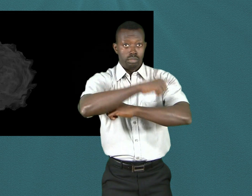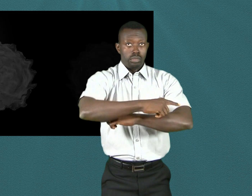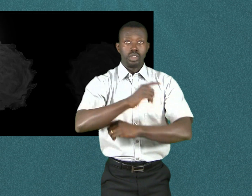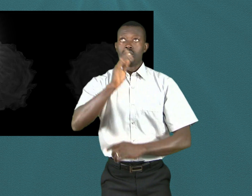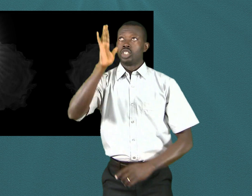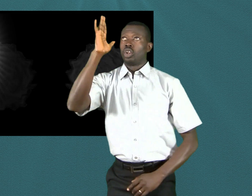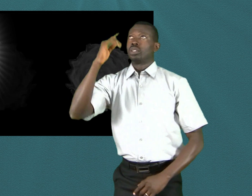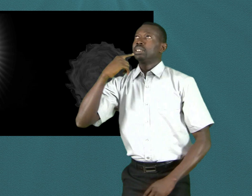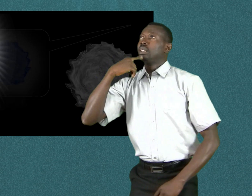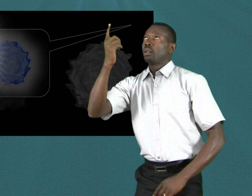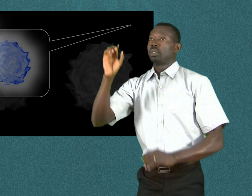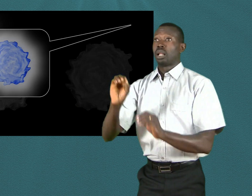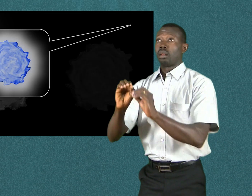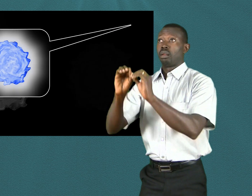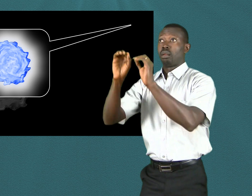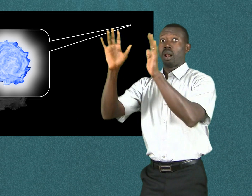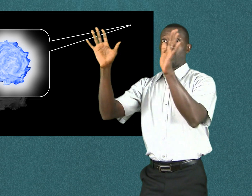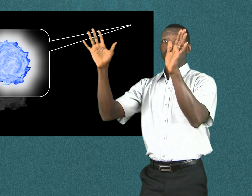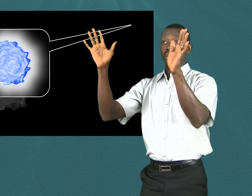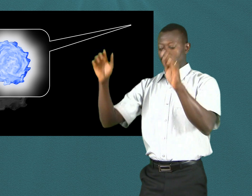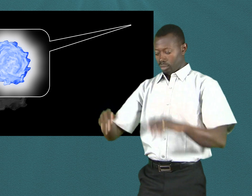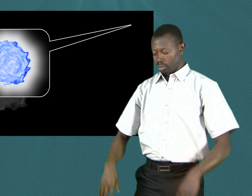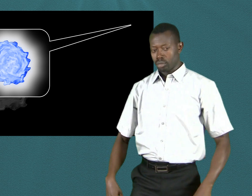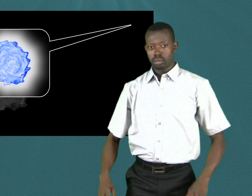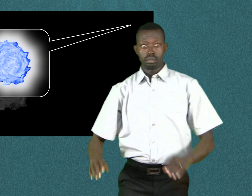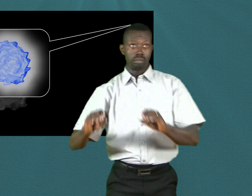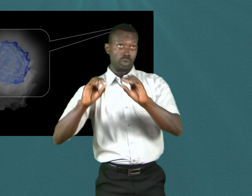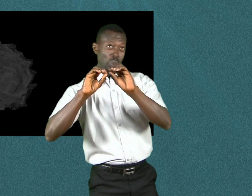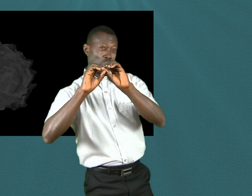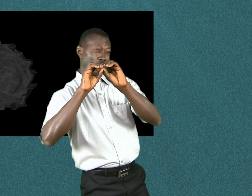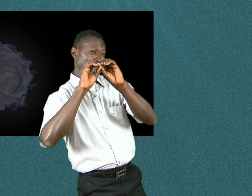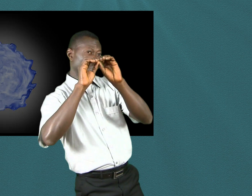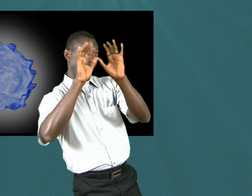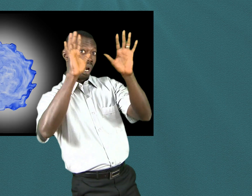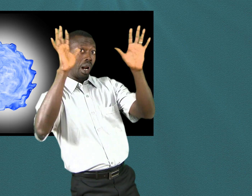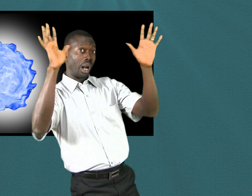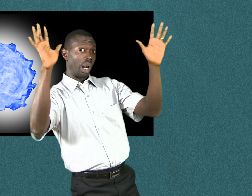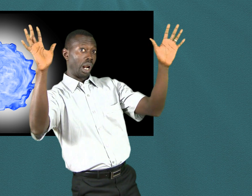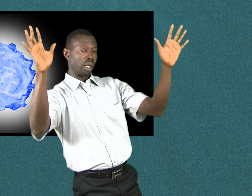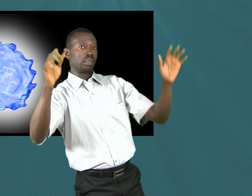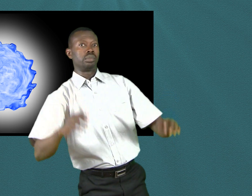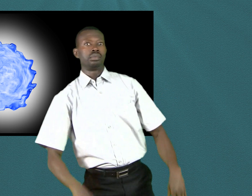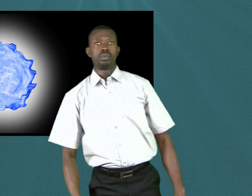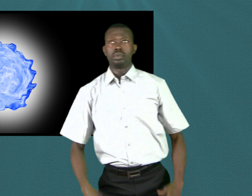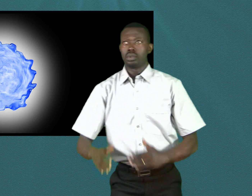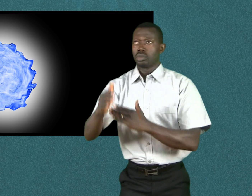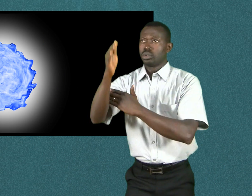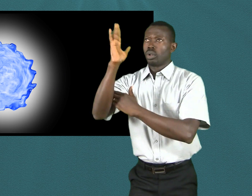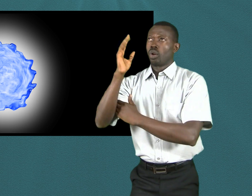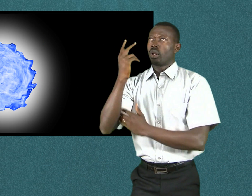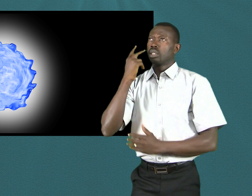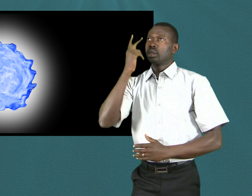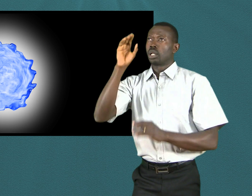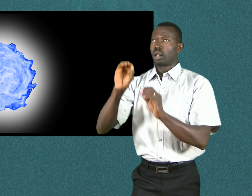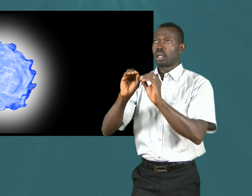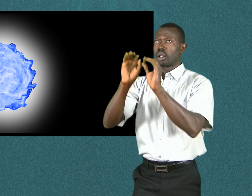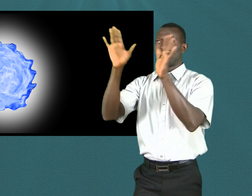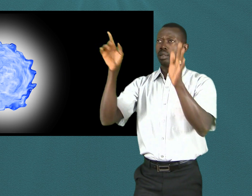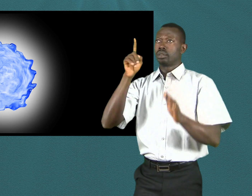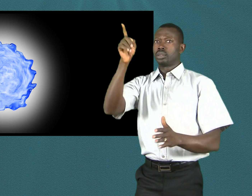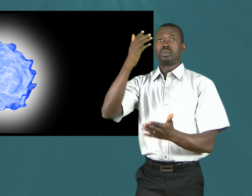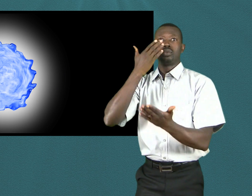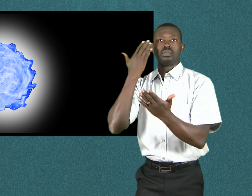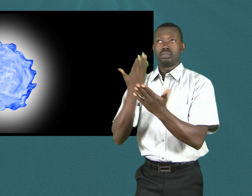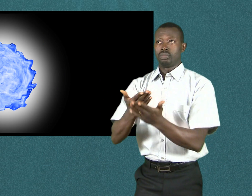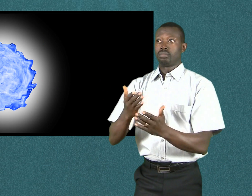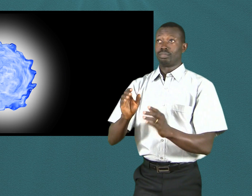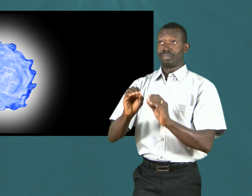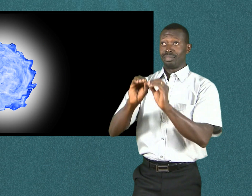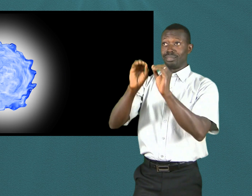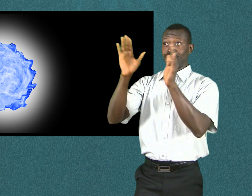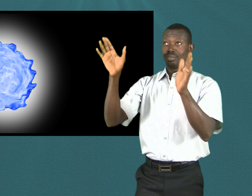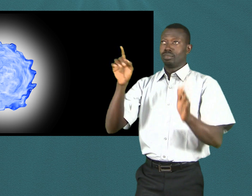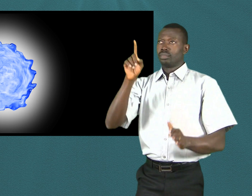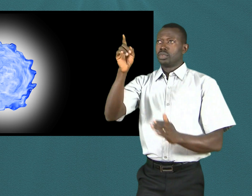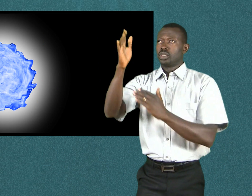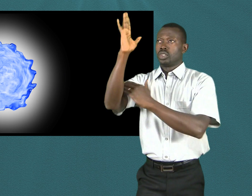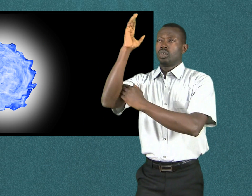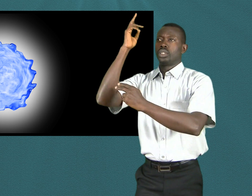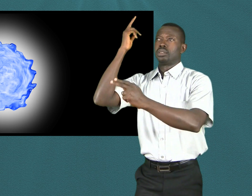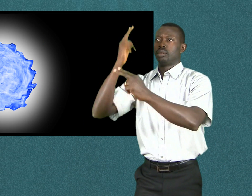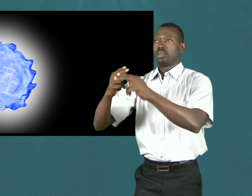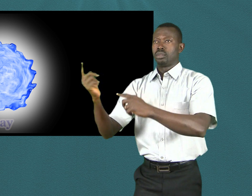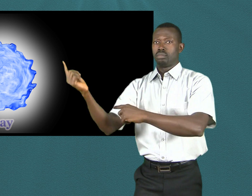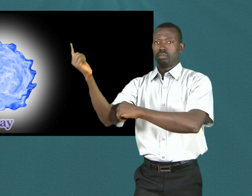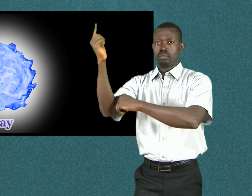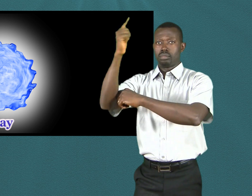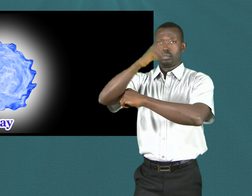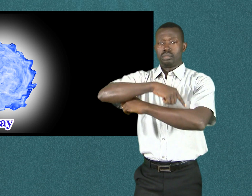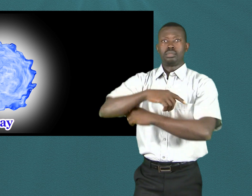And God said, “Let there be light,” and there was light. And God saw that the light was good, and He separated the light from the darkness.